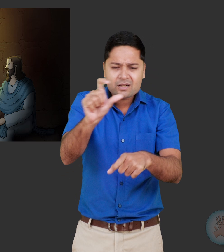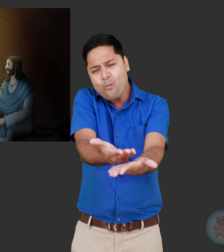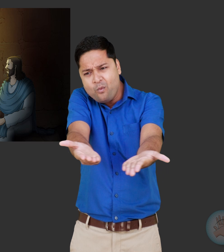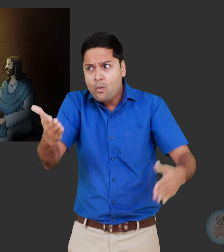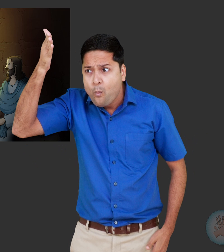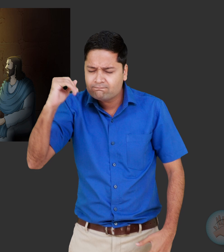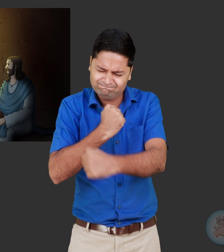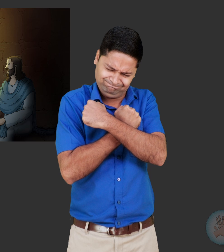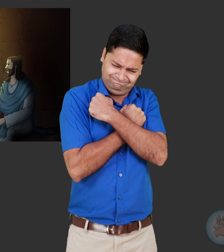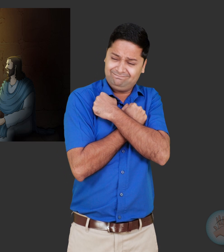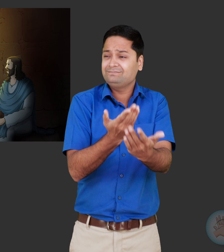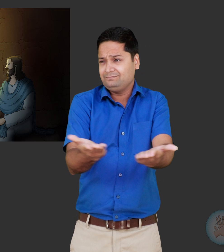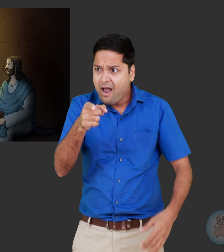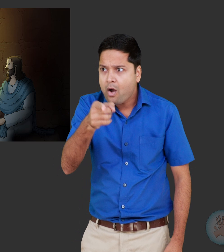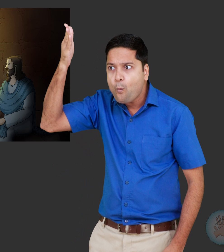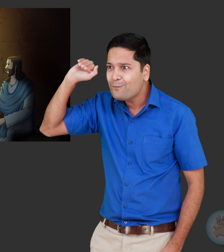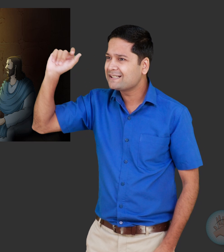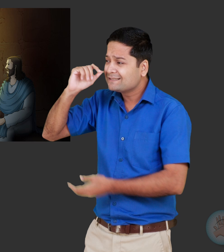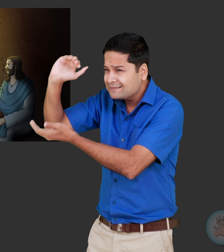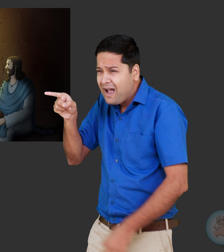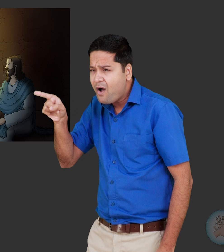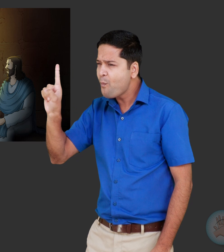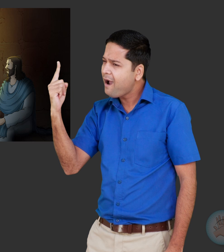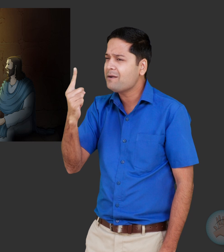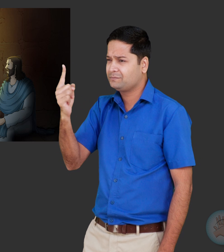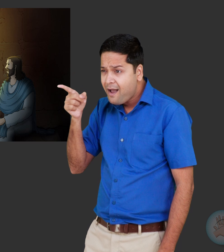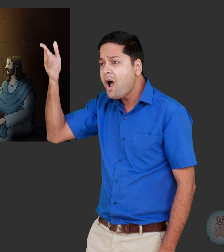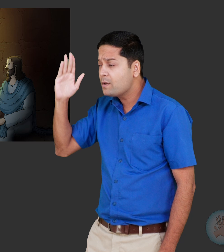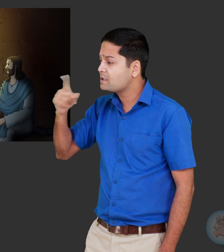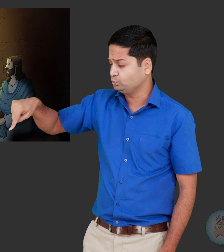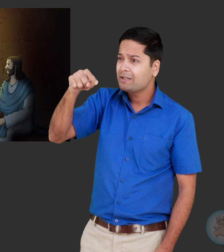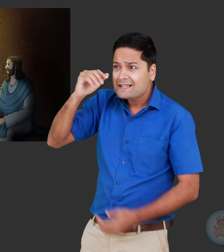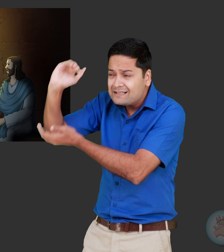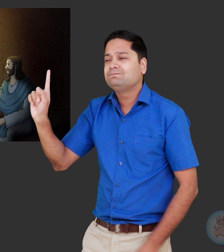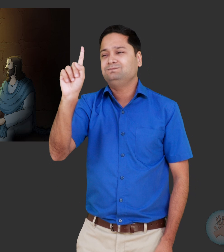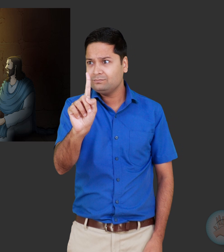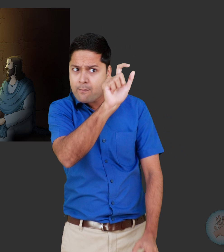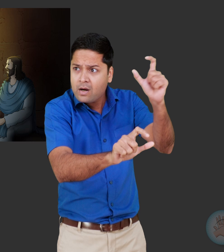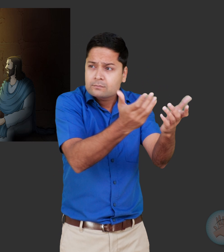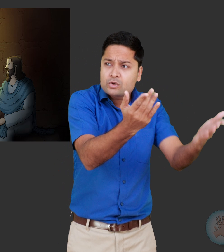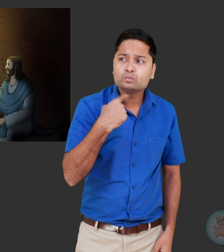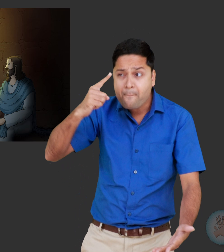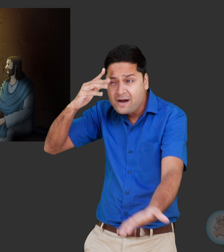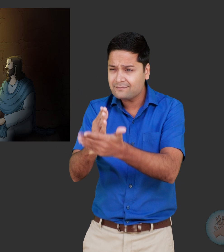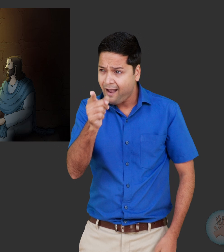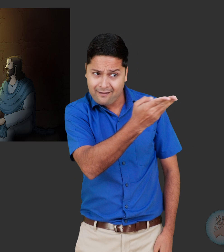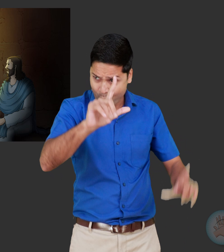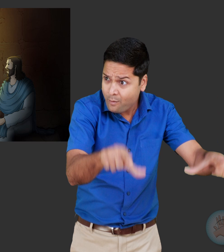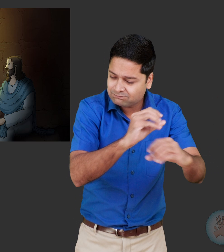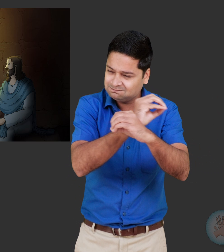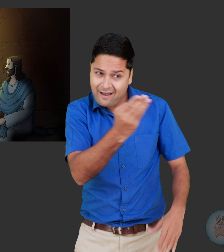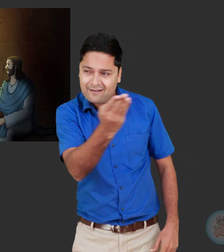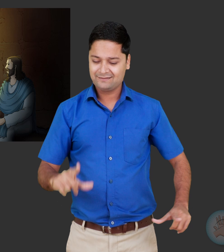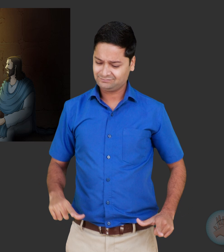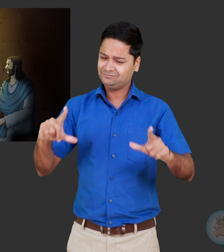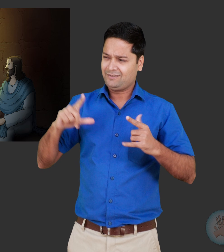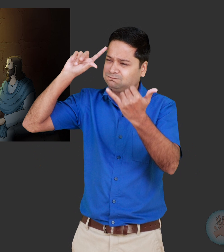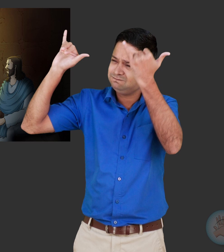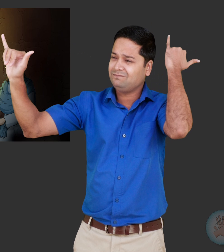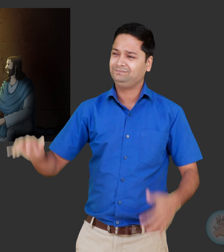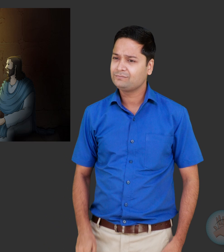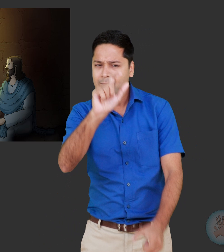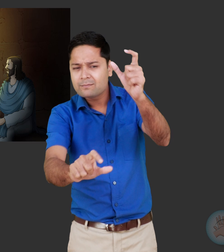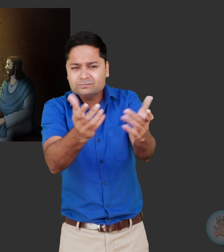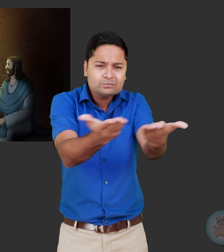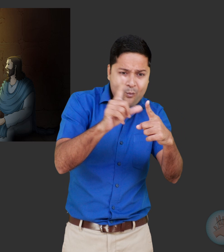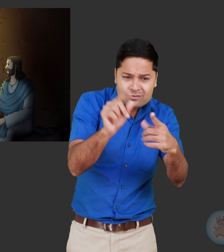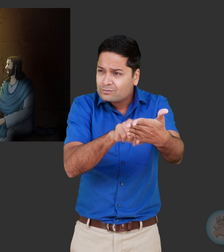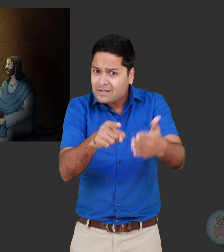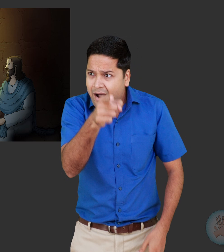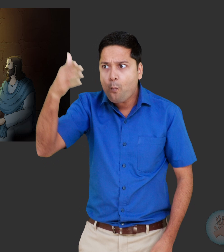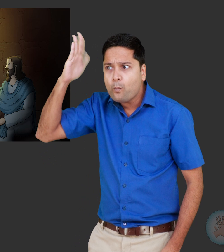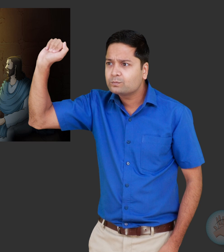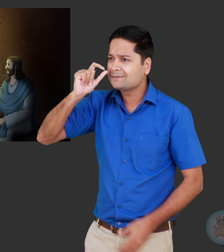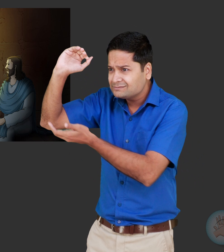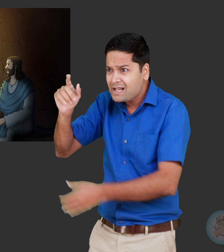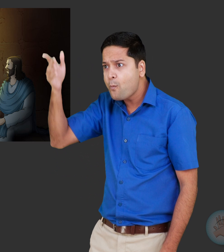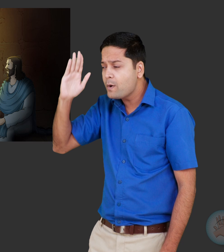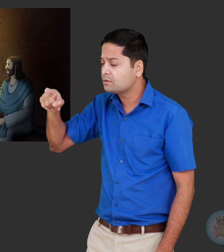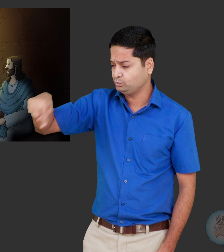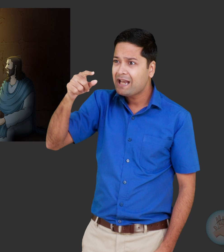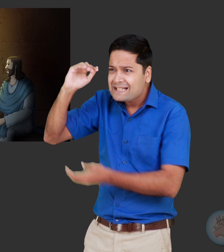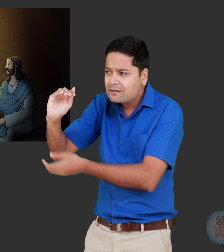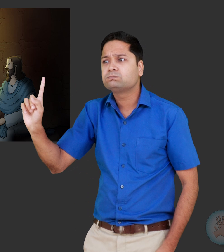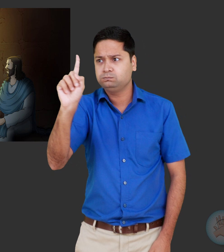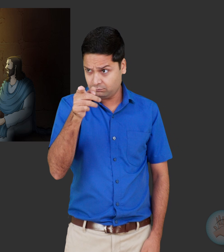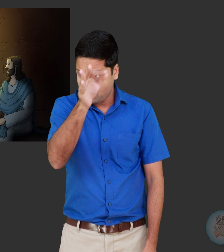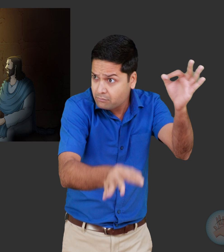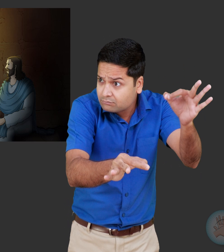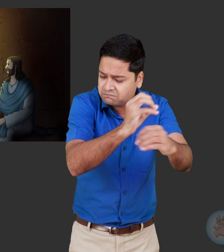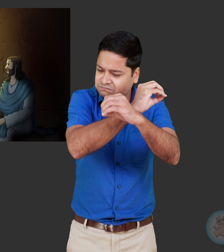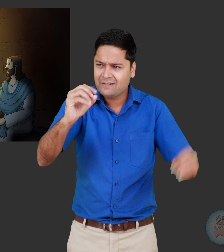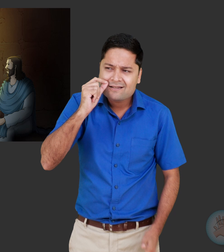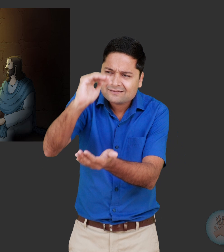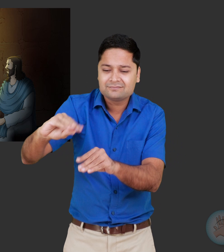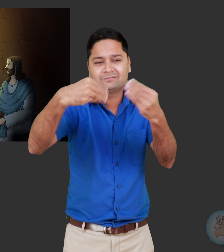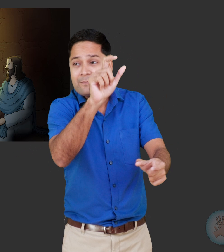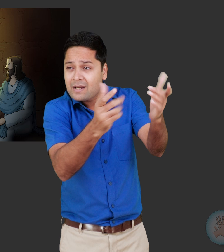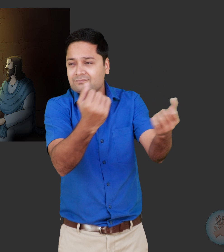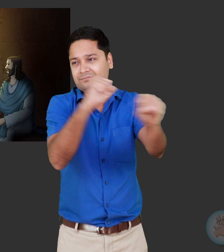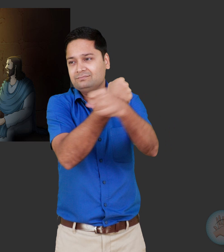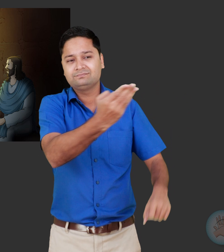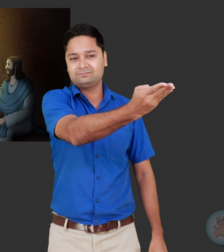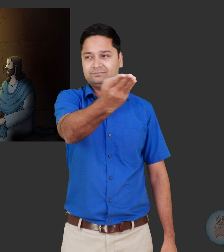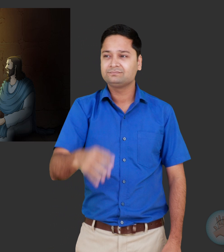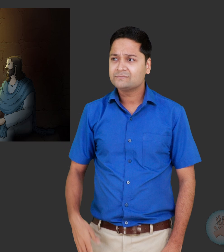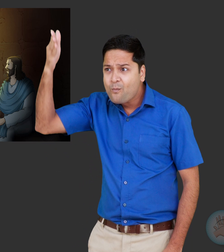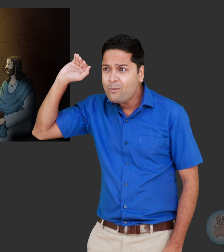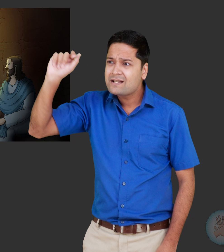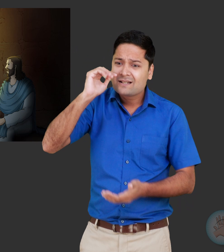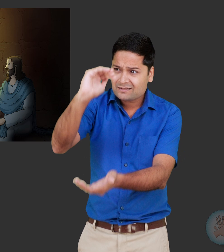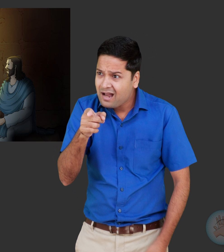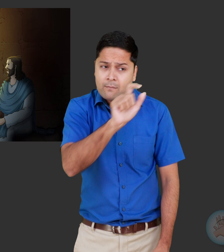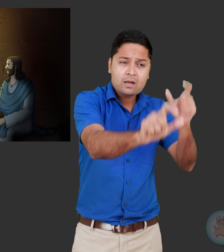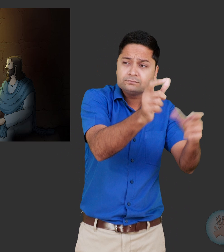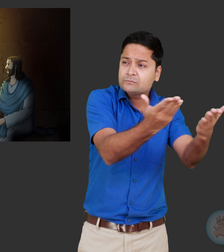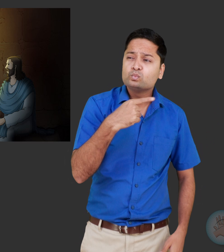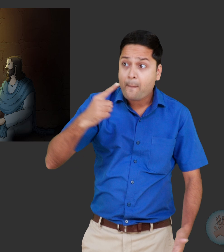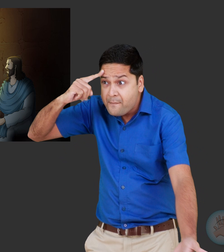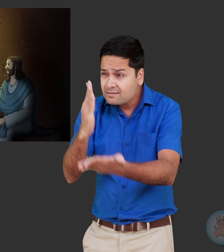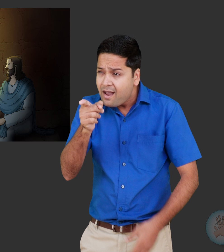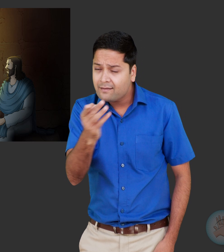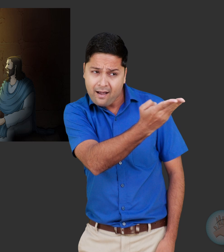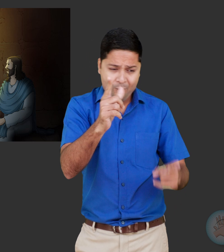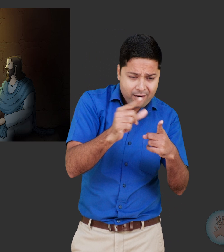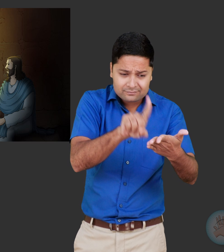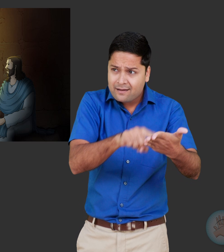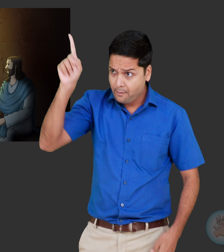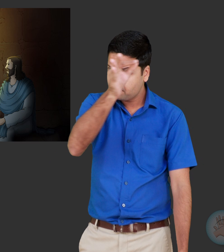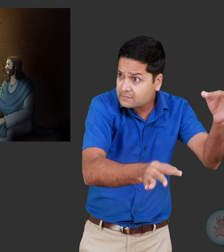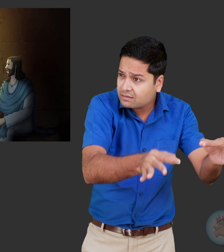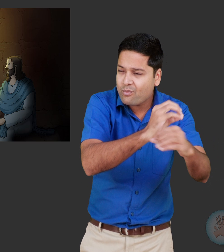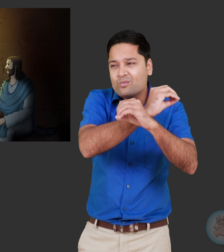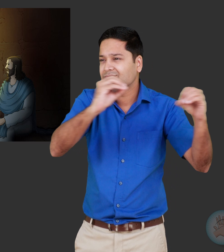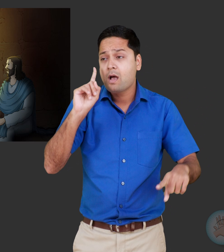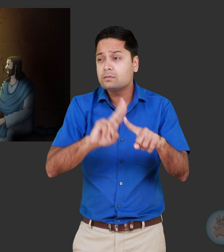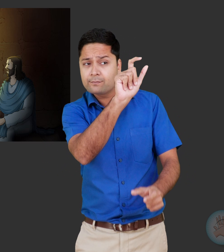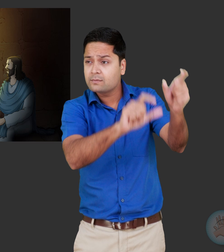For God so loved the world that He gave His one and only Son, that everyone who believes in Him shall not perish but have eternal life. For God did not send His Son into the world to condemn the world, but to save the world through Him.